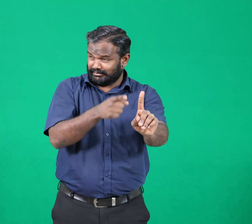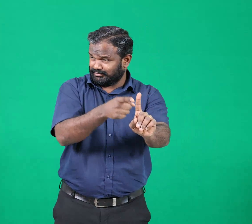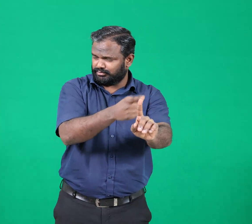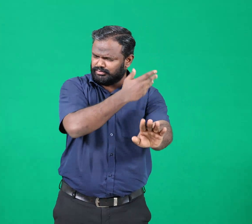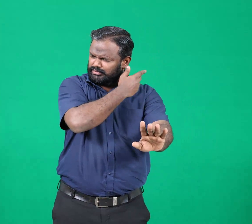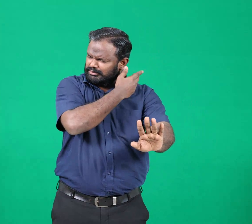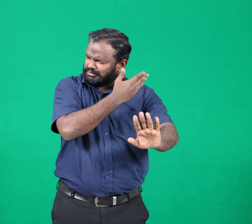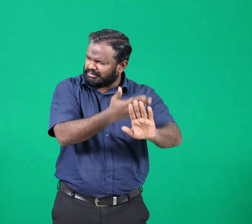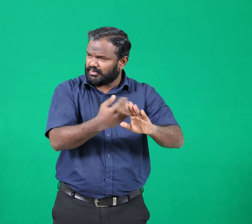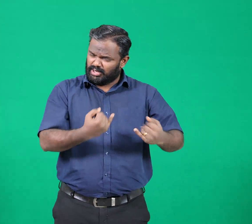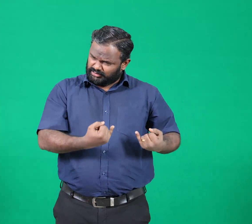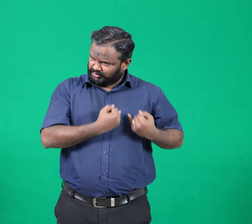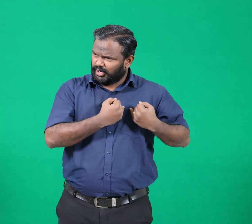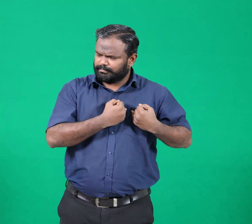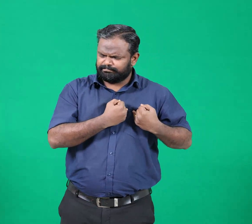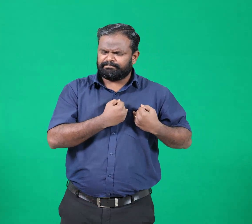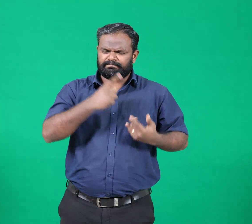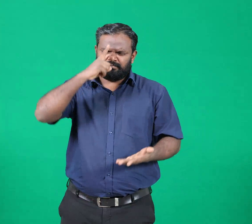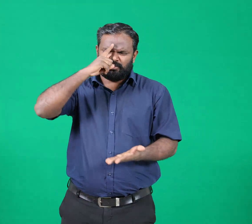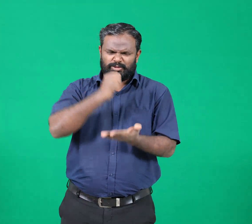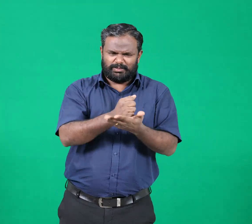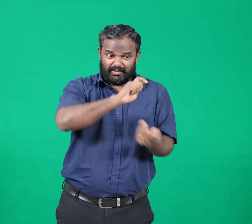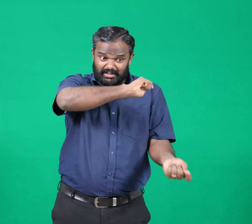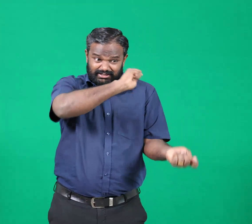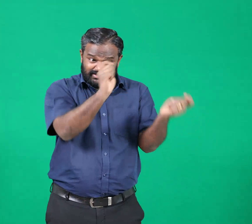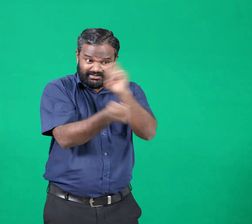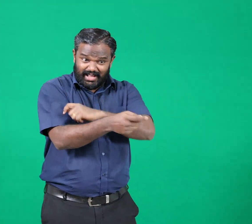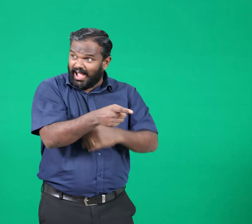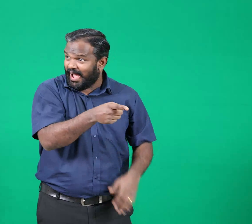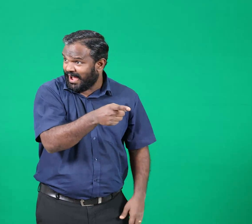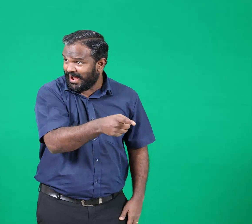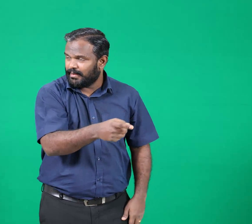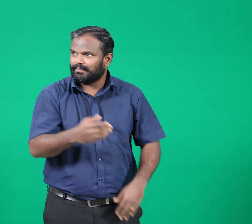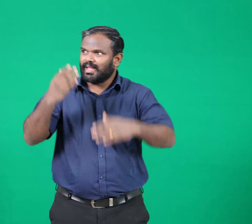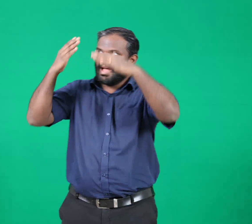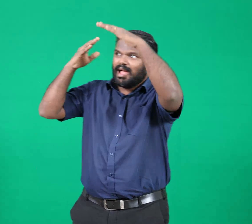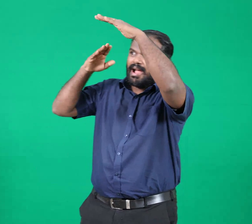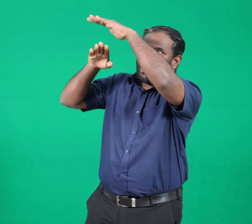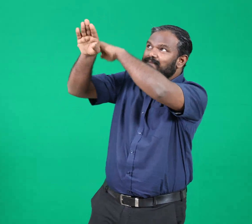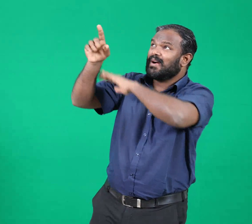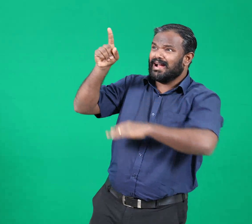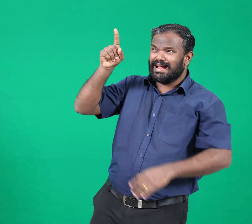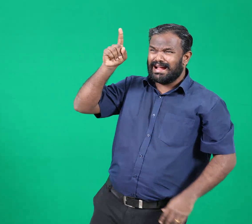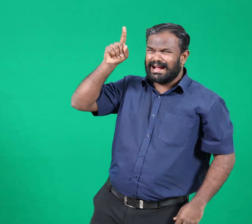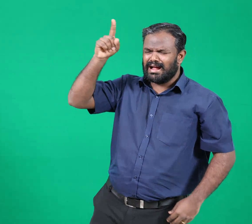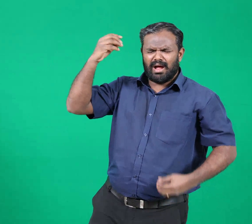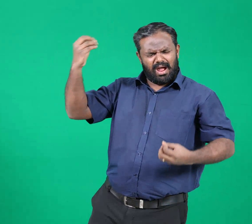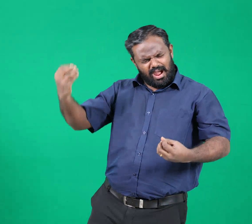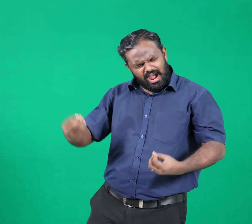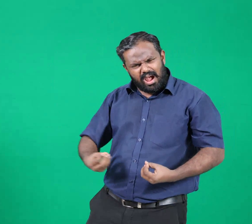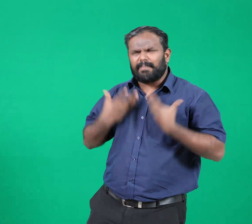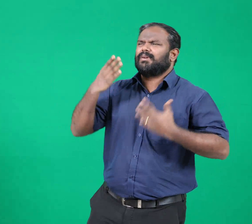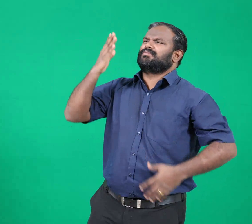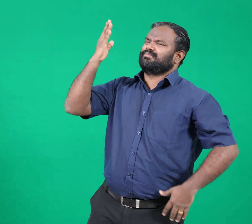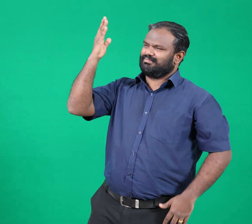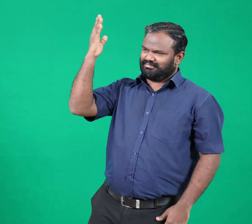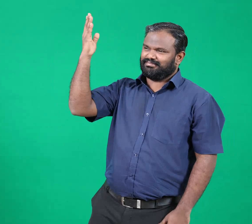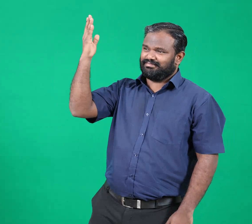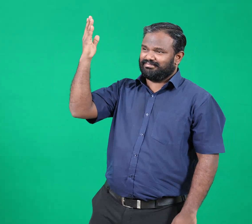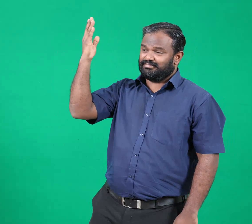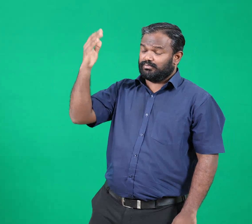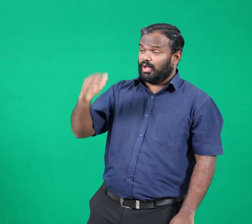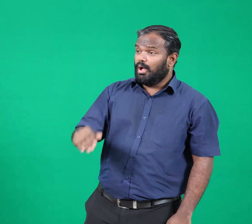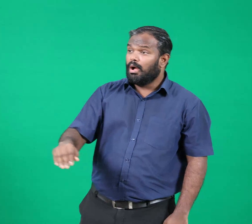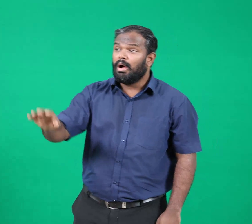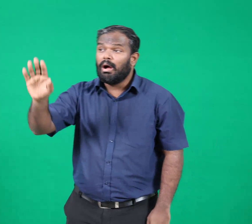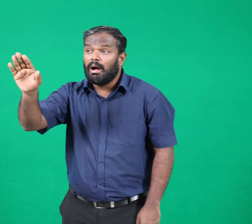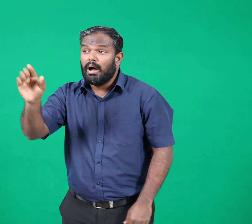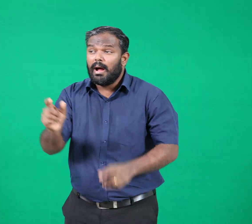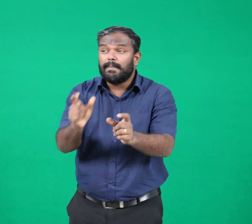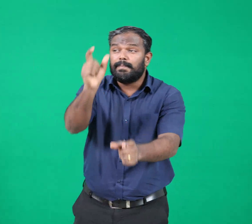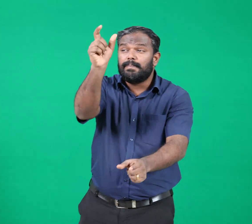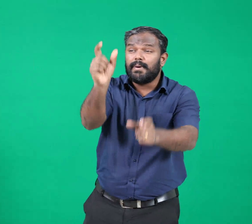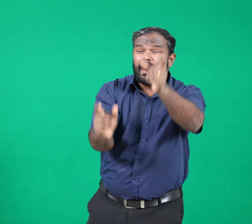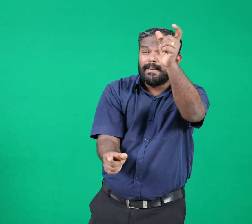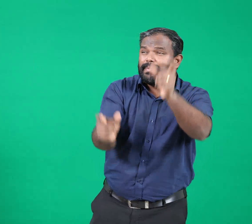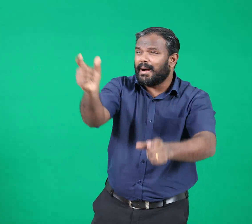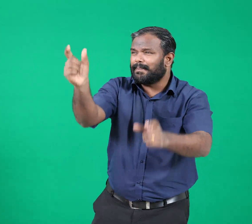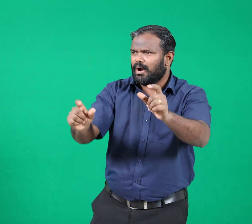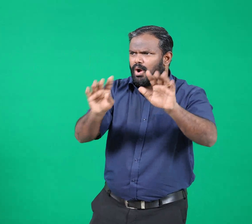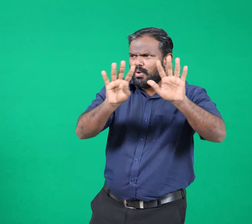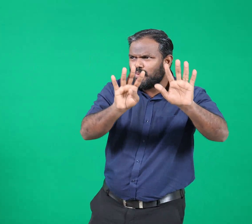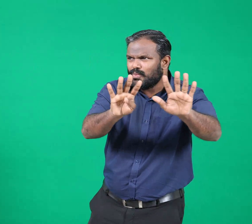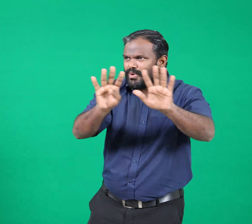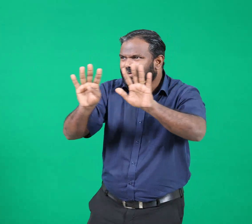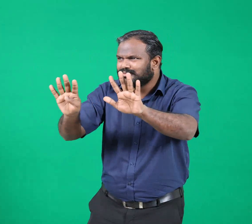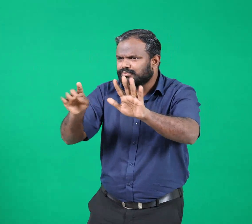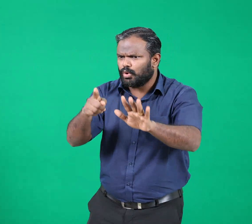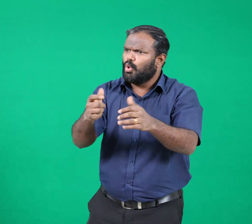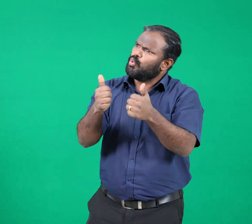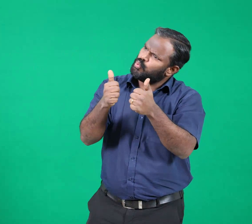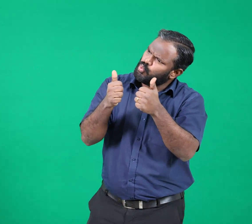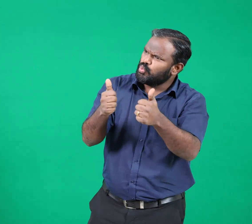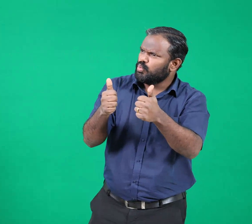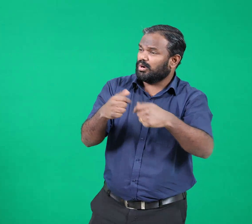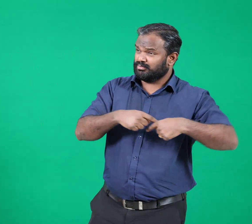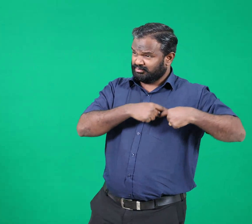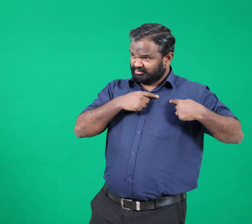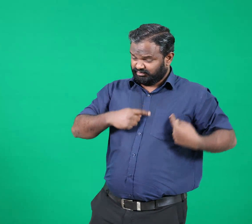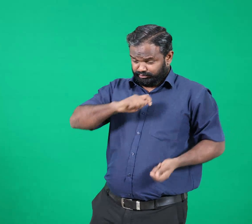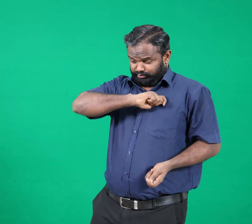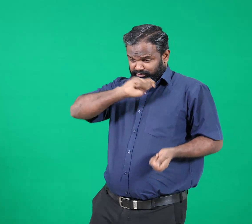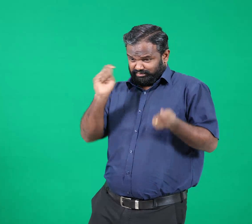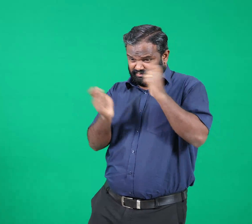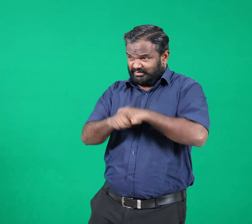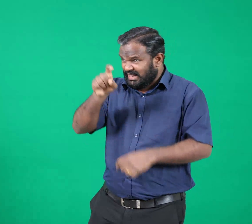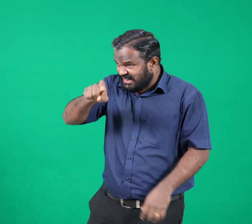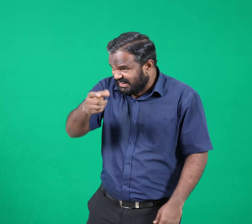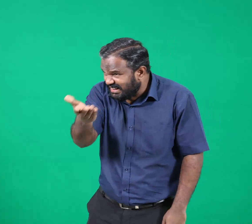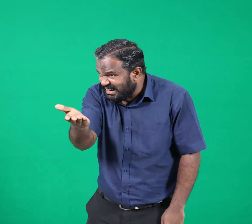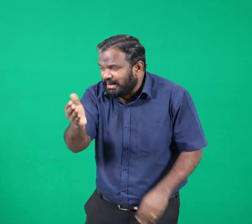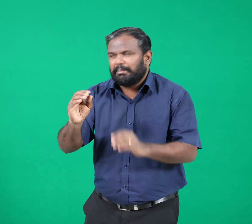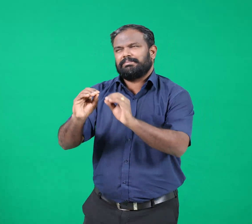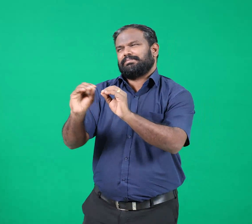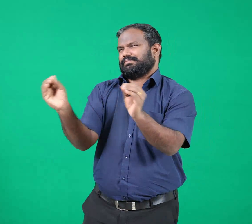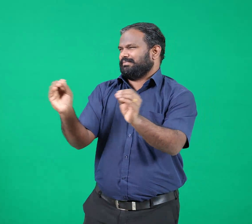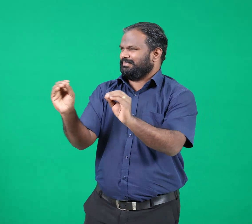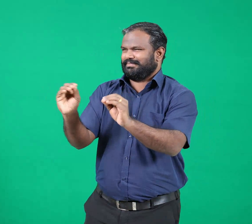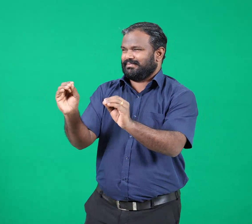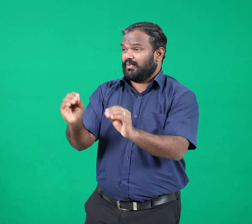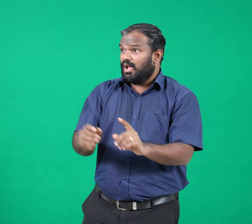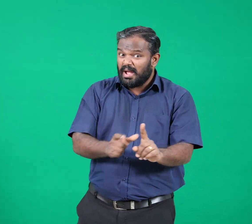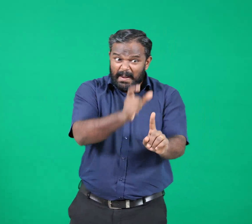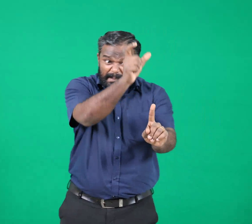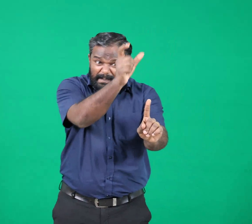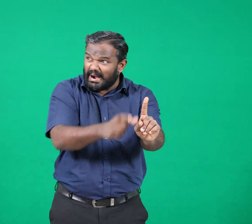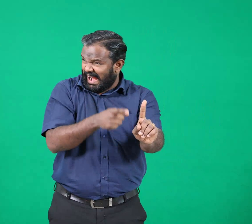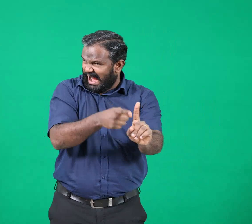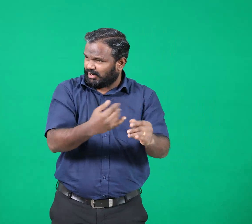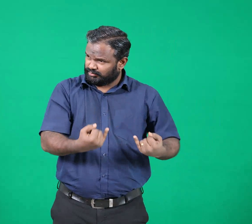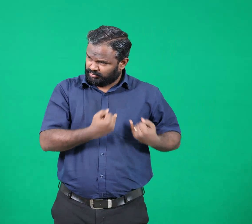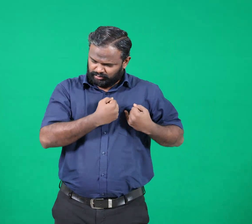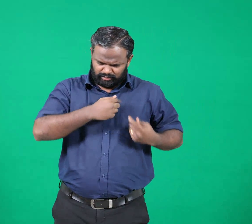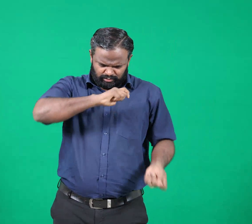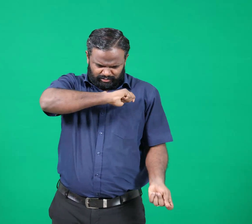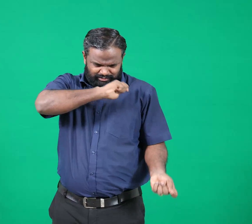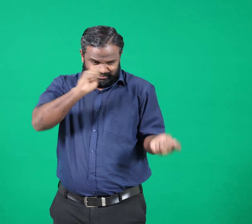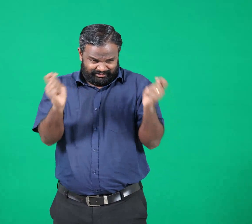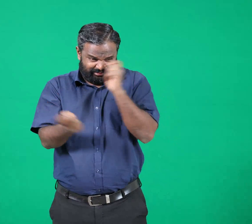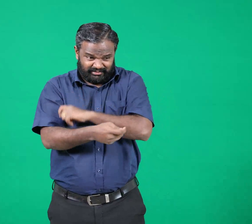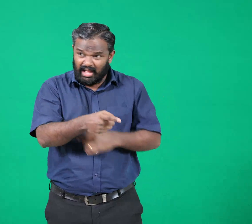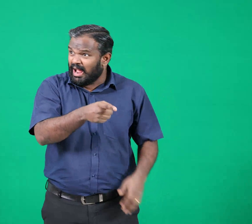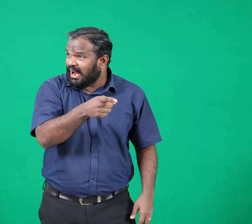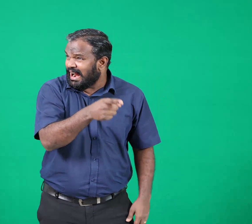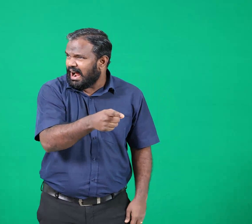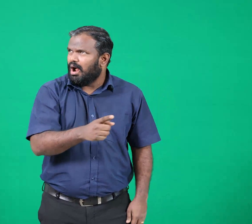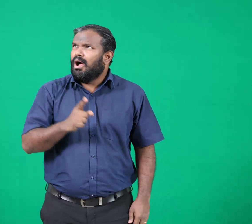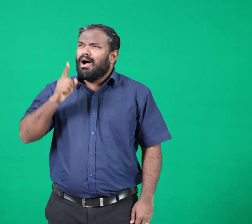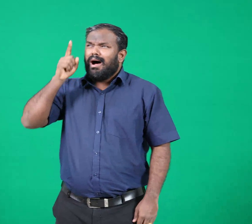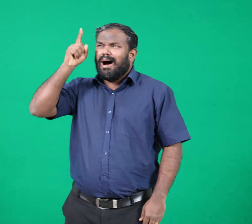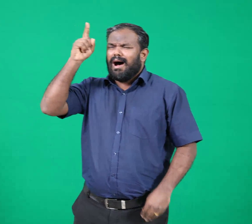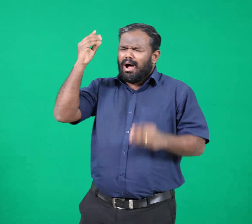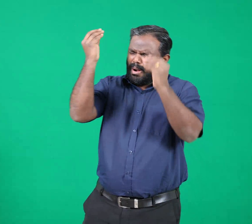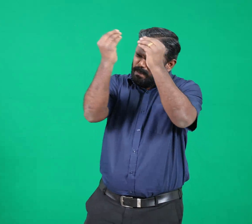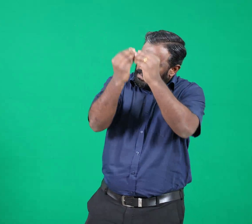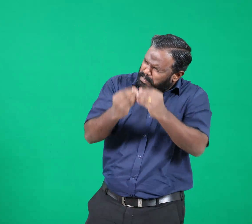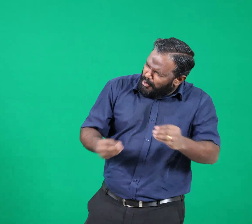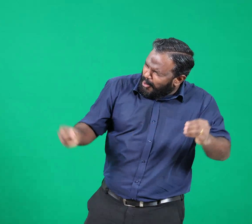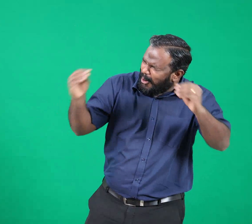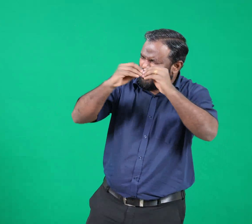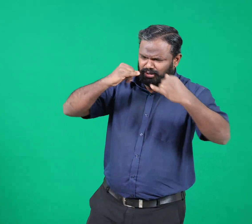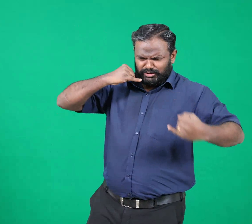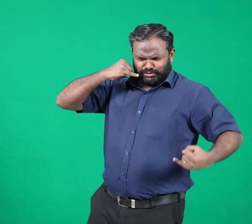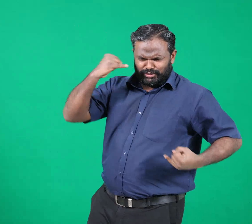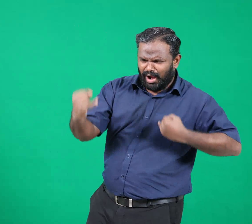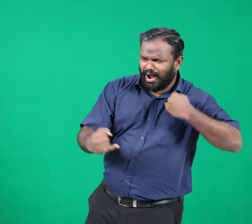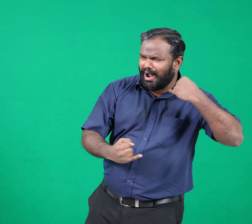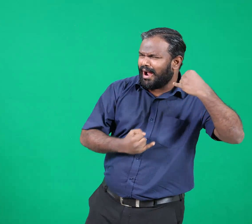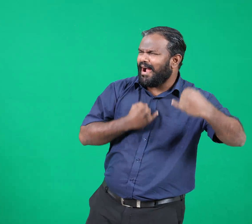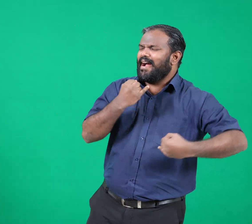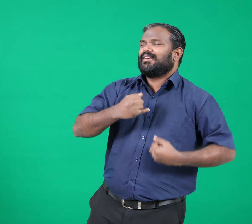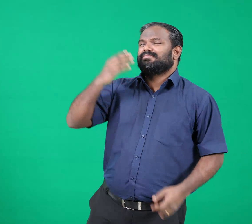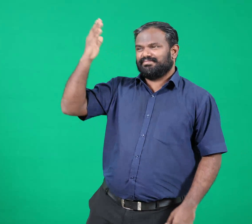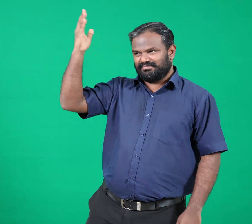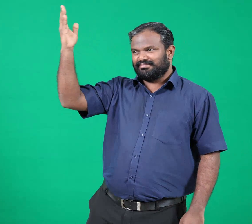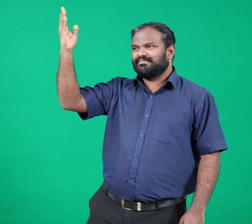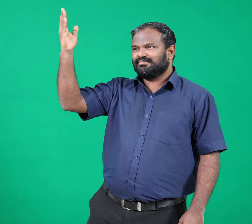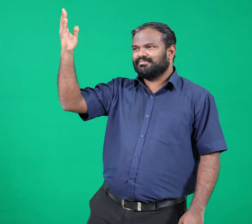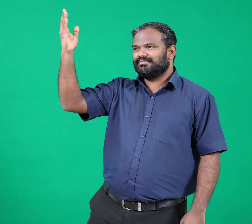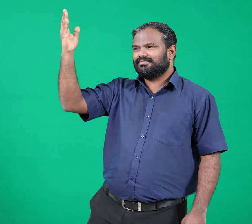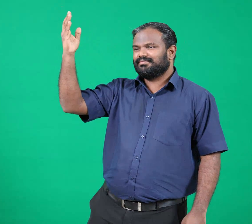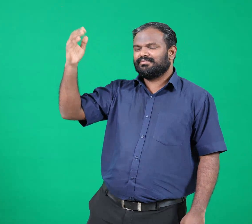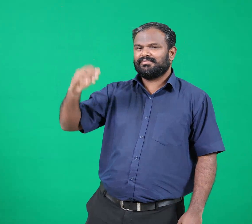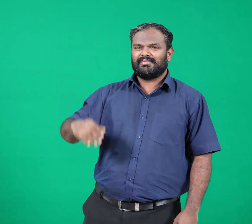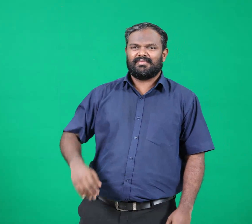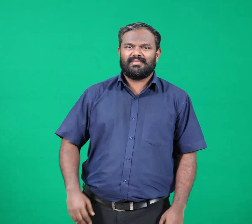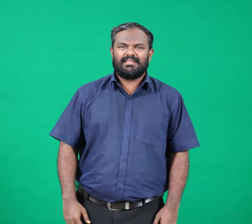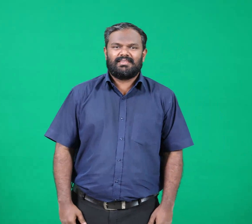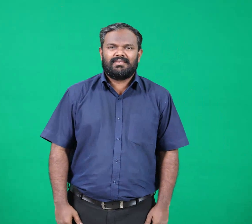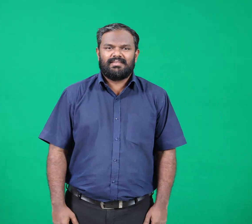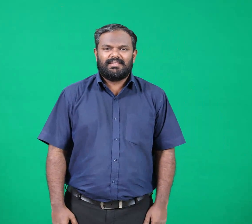In the same way, I tell you that there will be more joy in heaven over one sinner who repents than over ninety-nine righteous ones who do not need to repent.